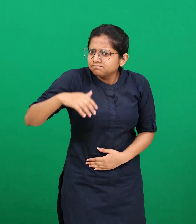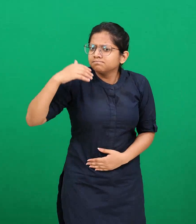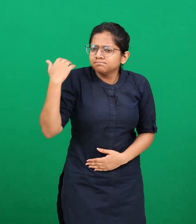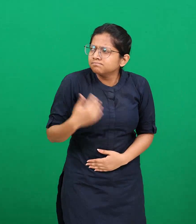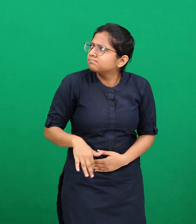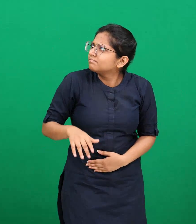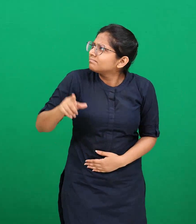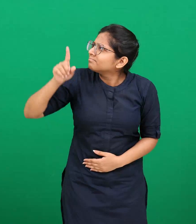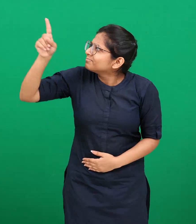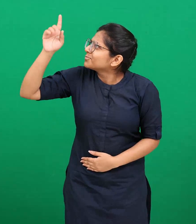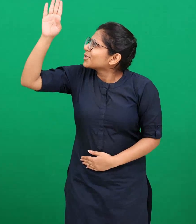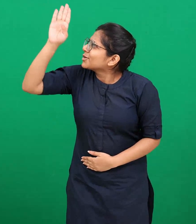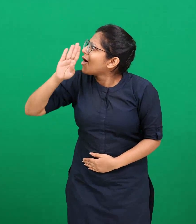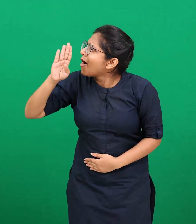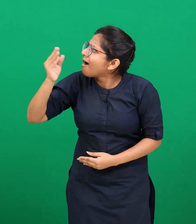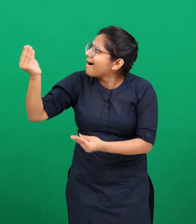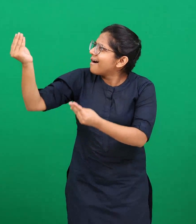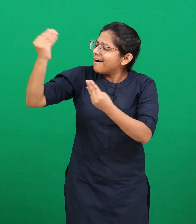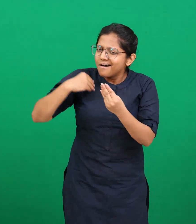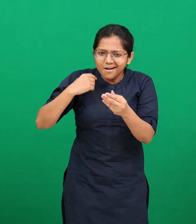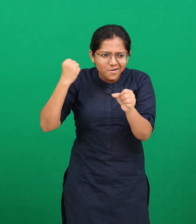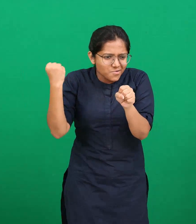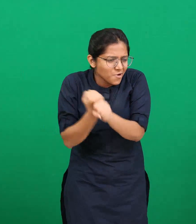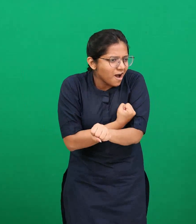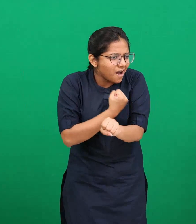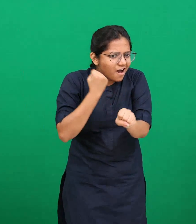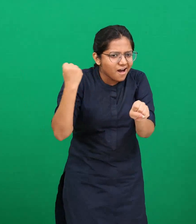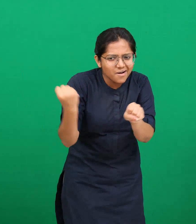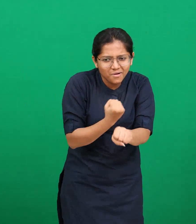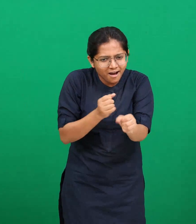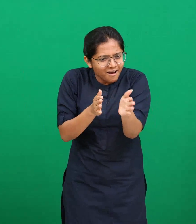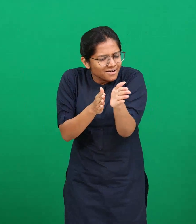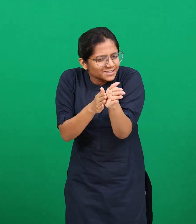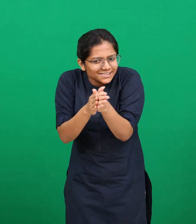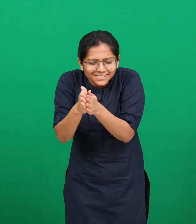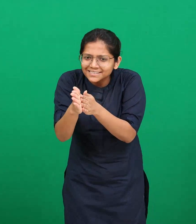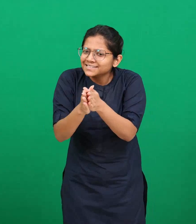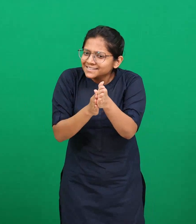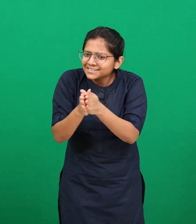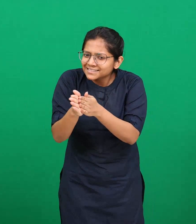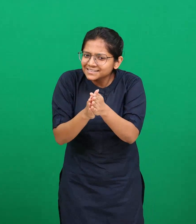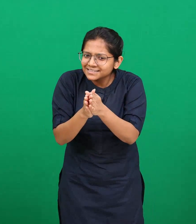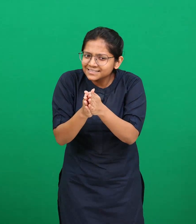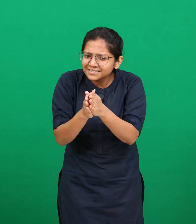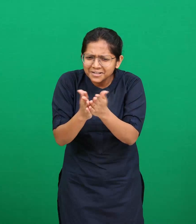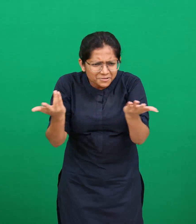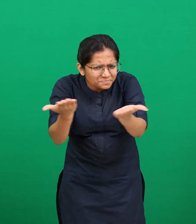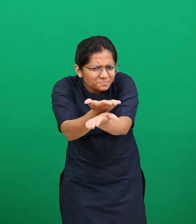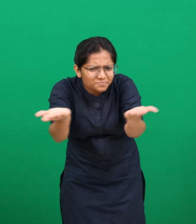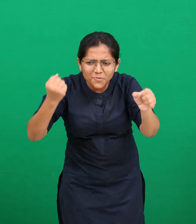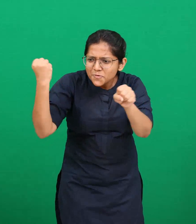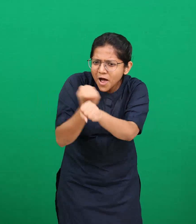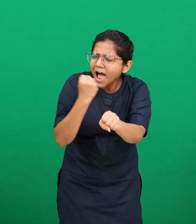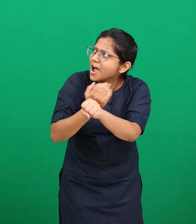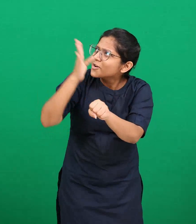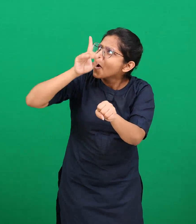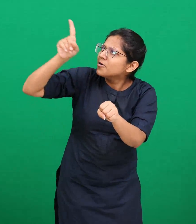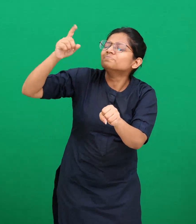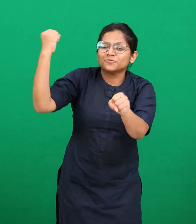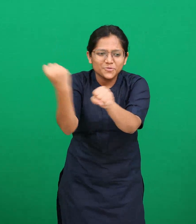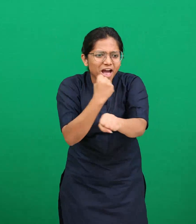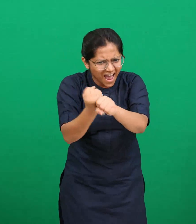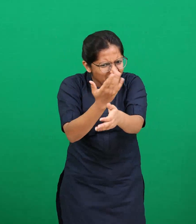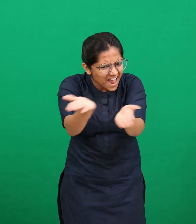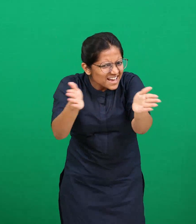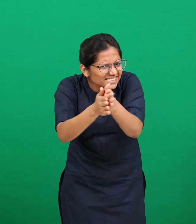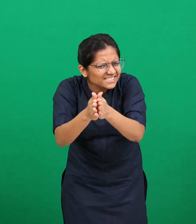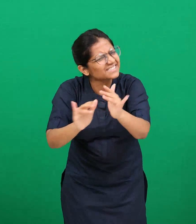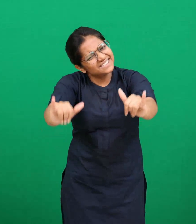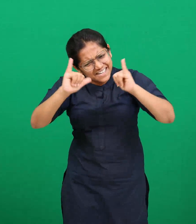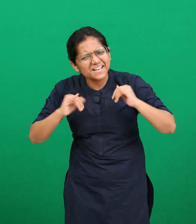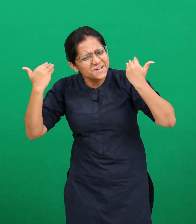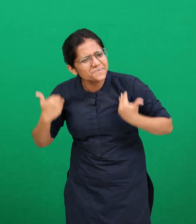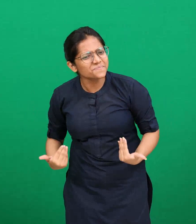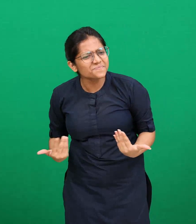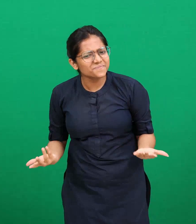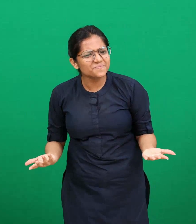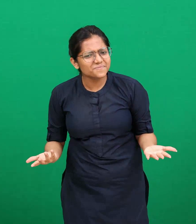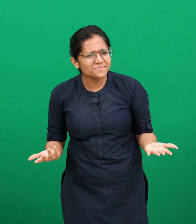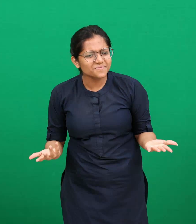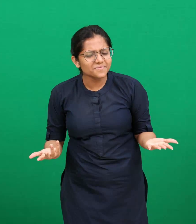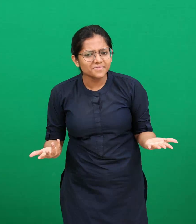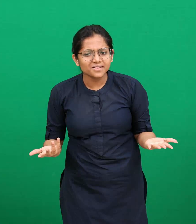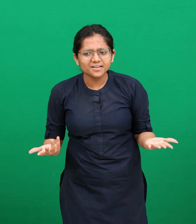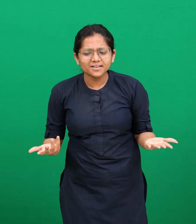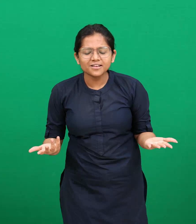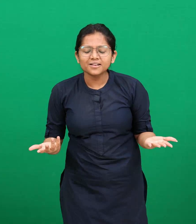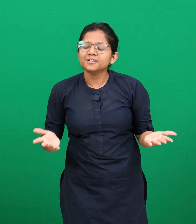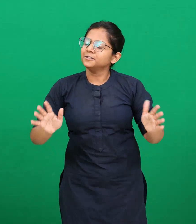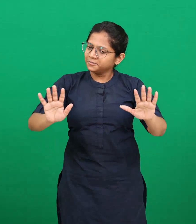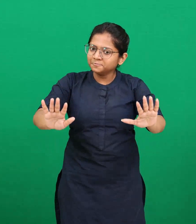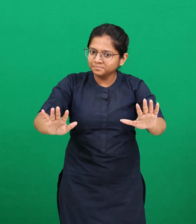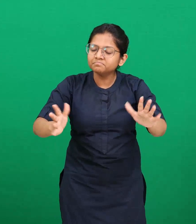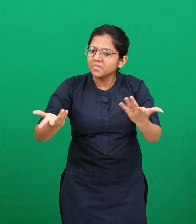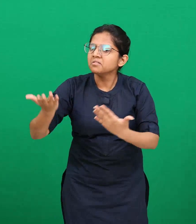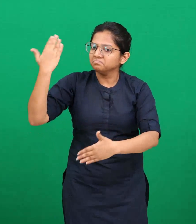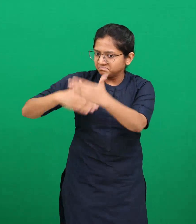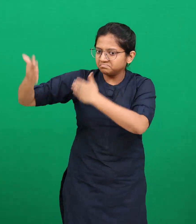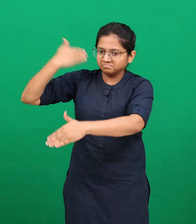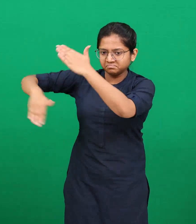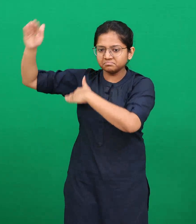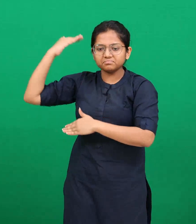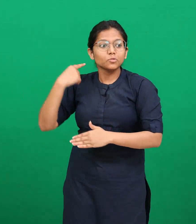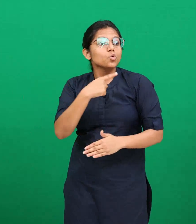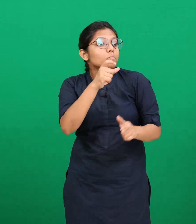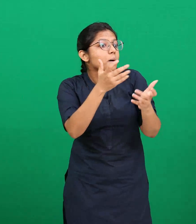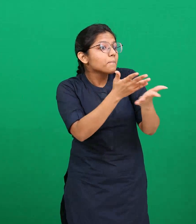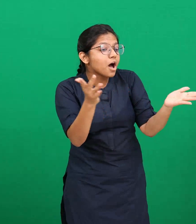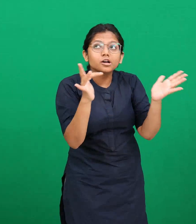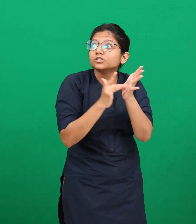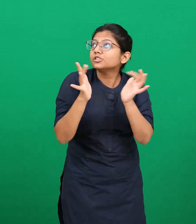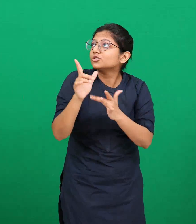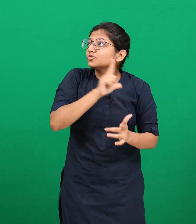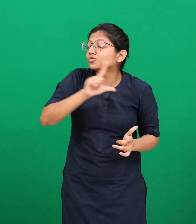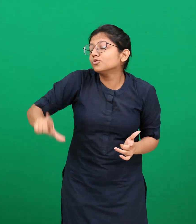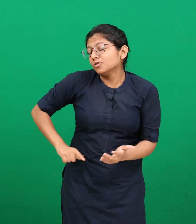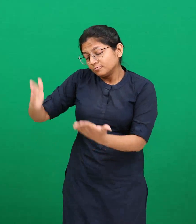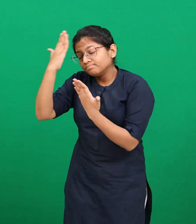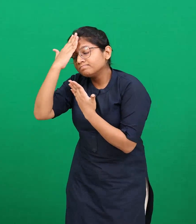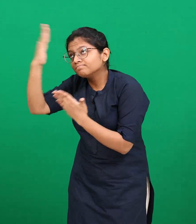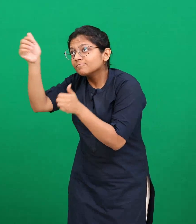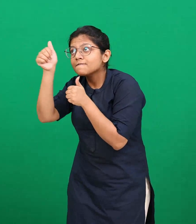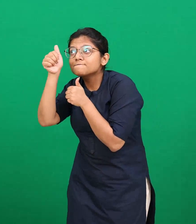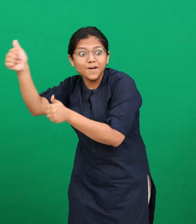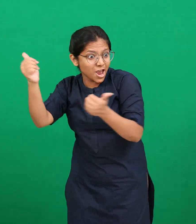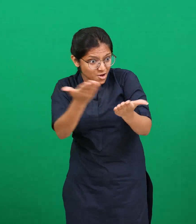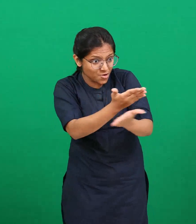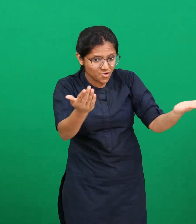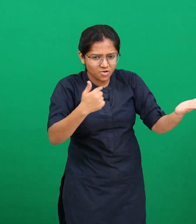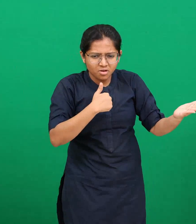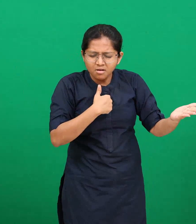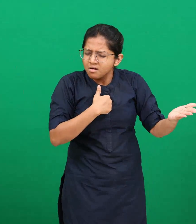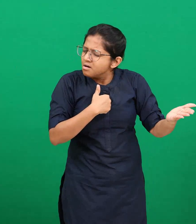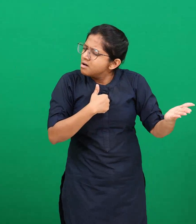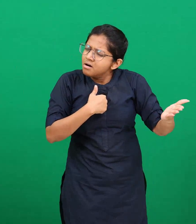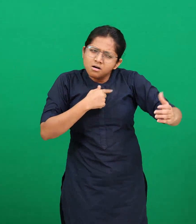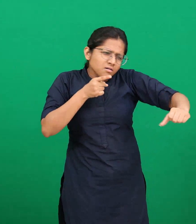I am just as zealous for God as any of you here today.